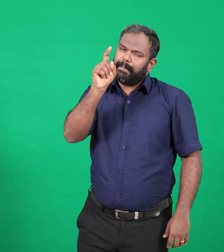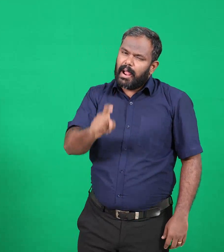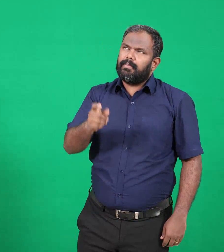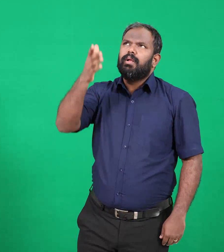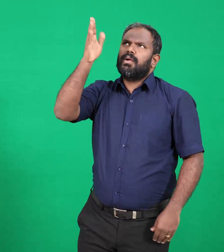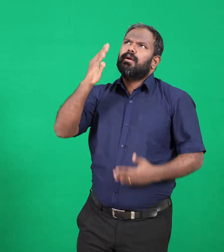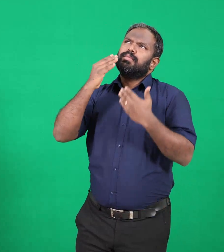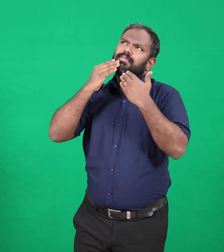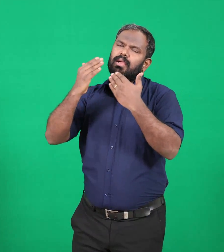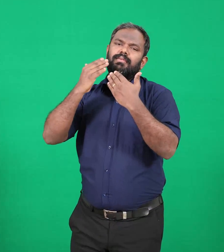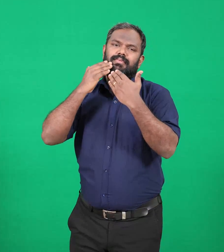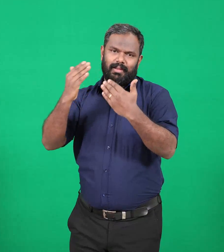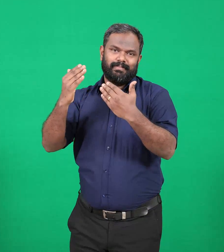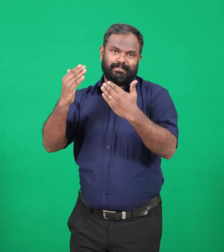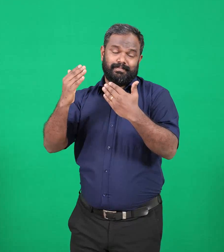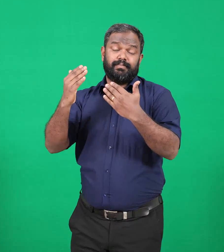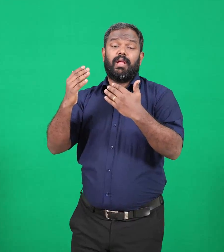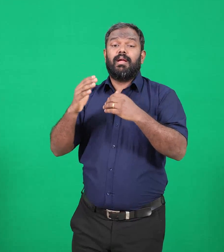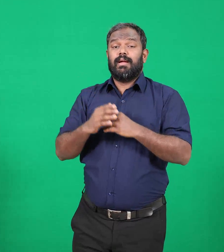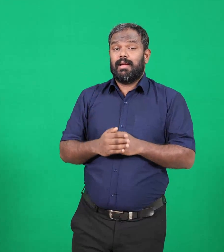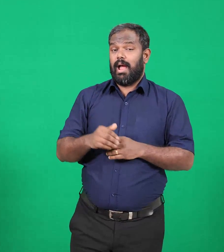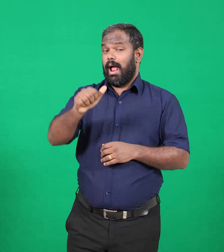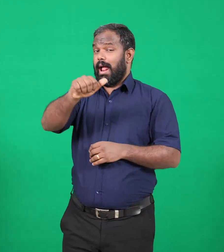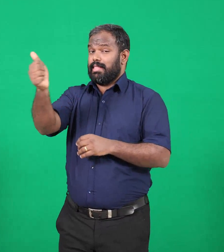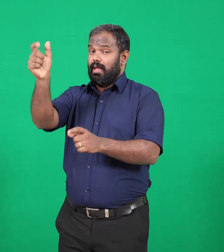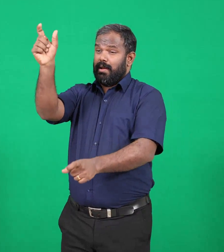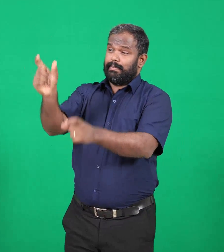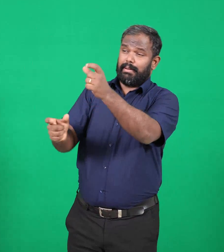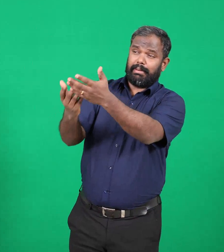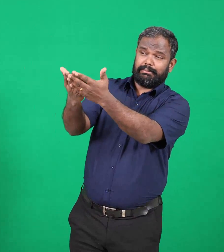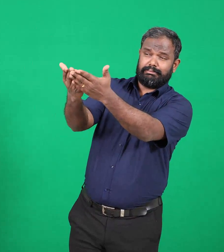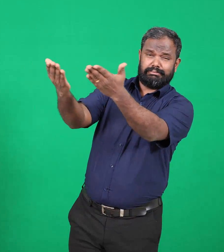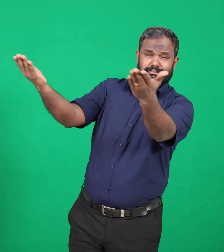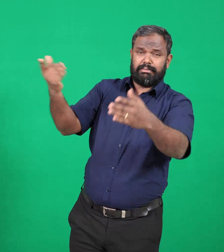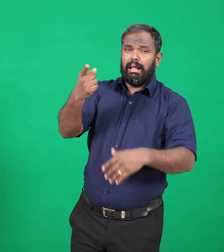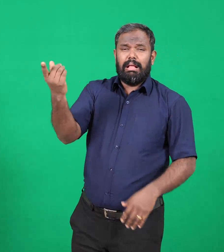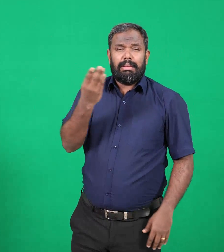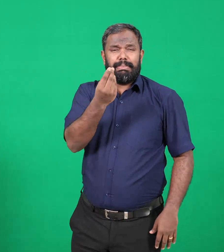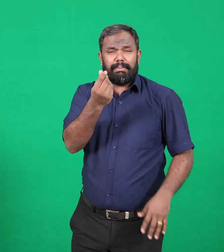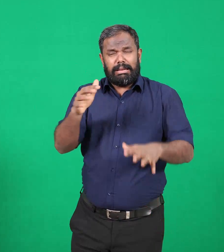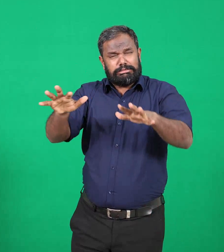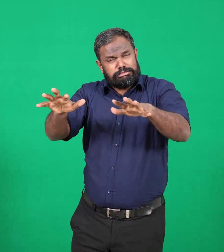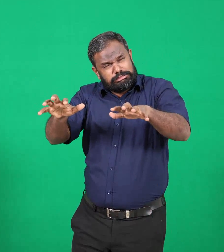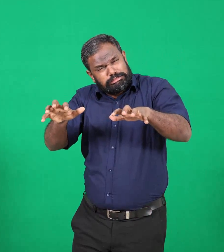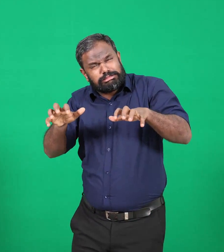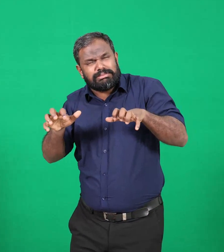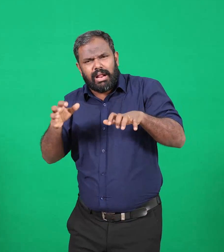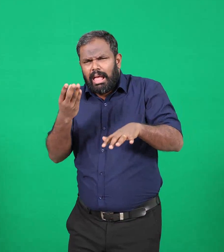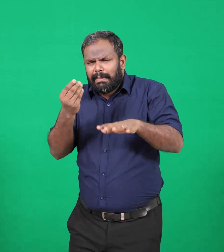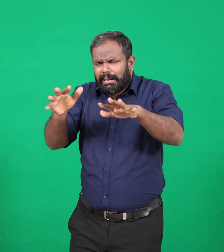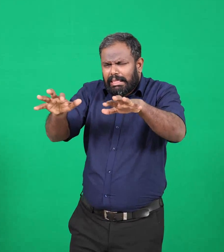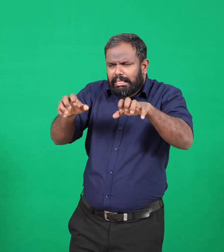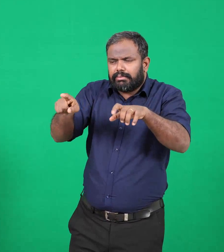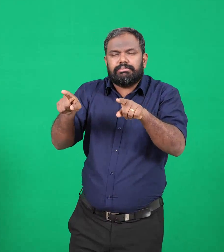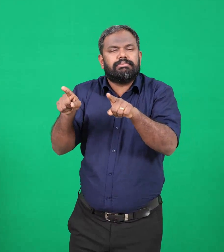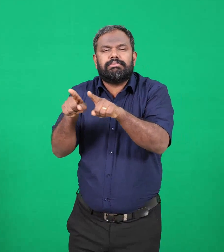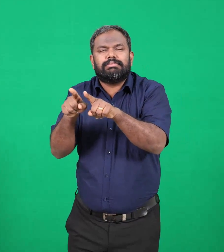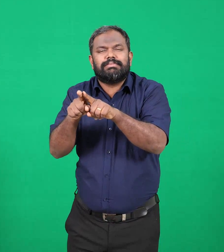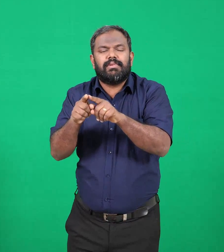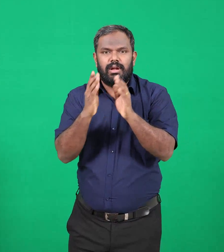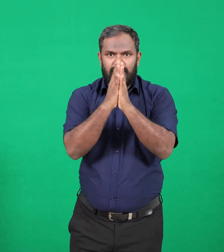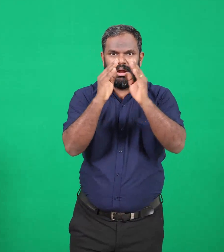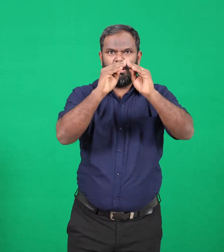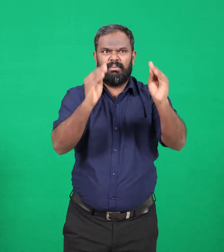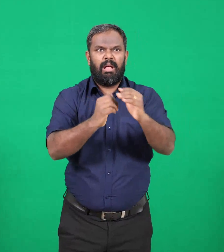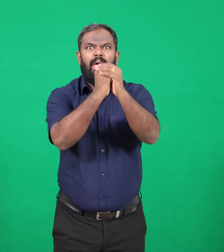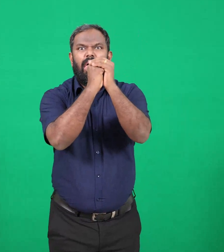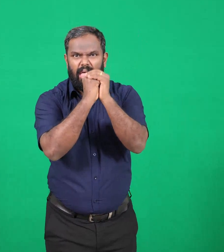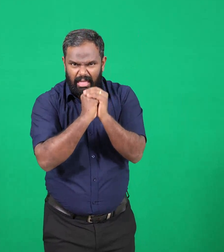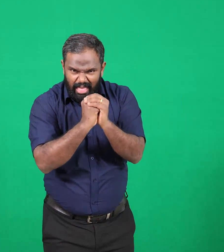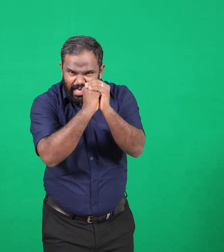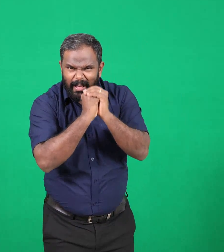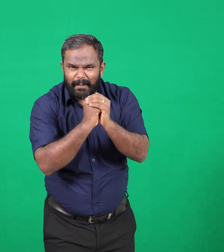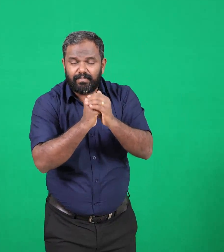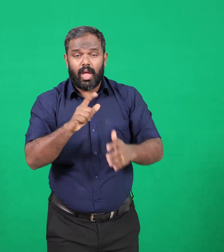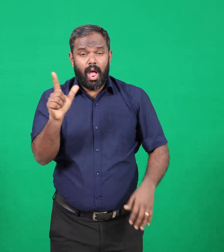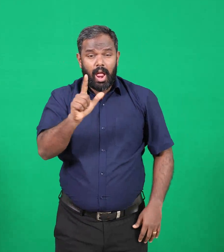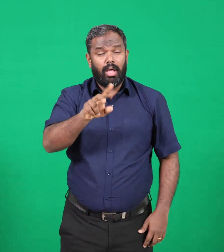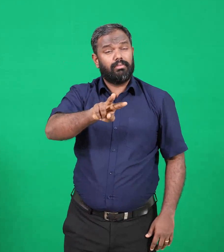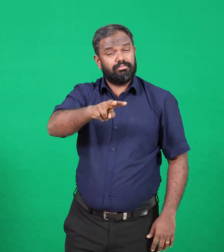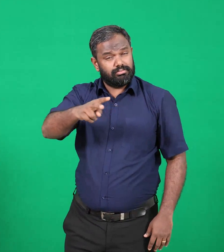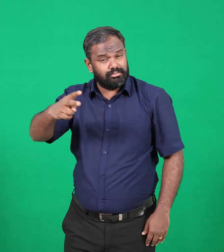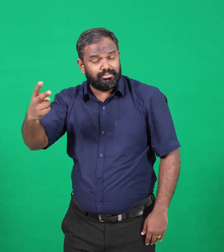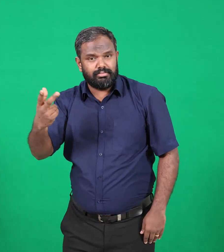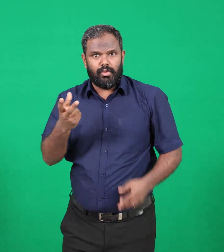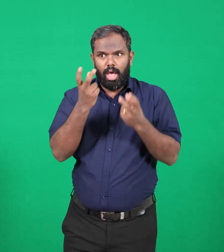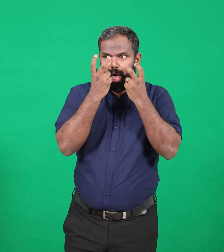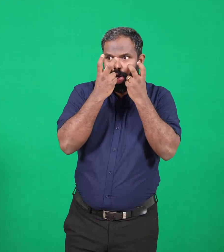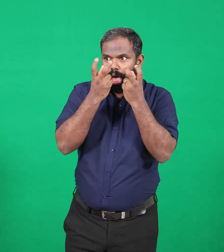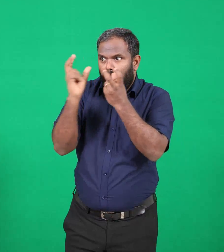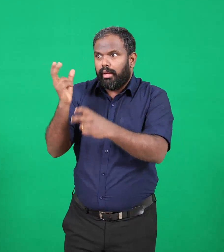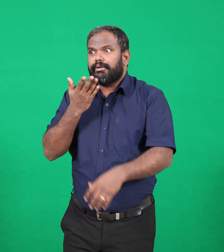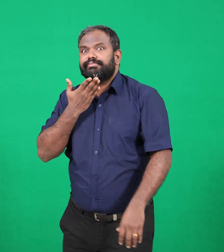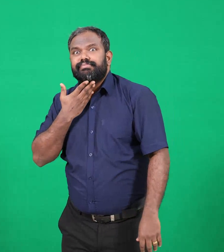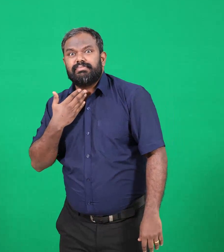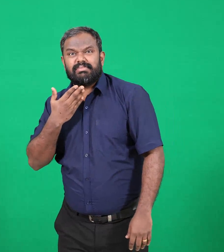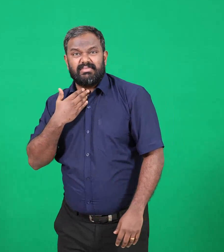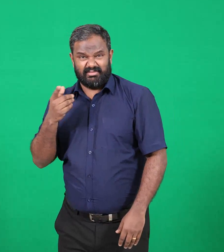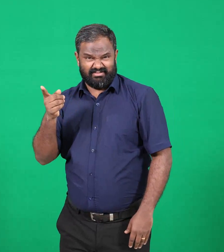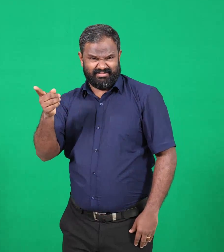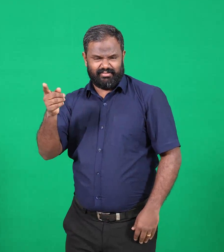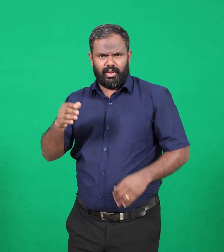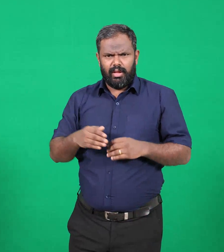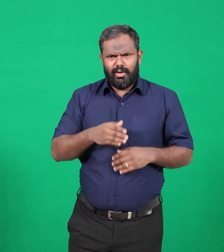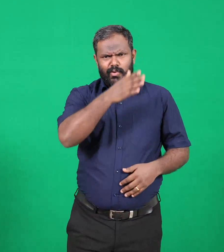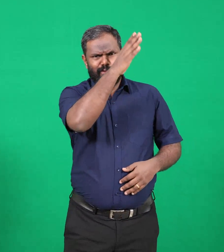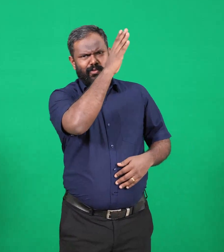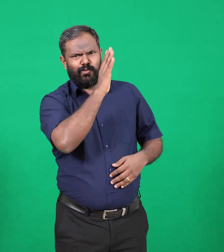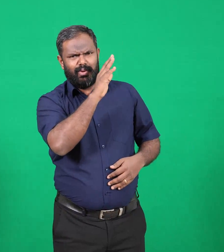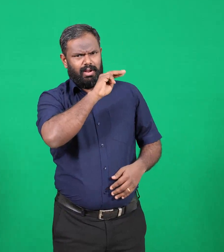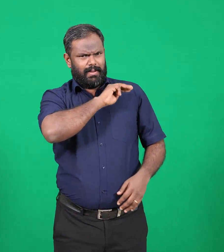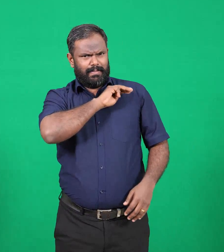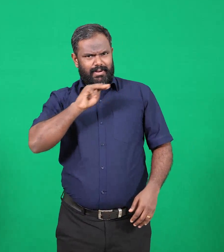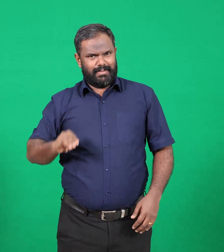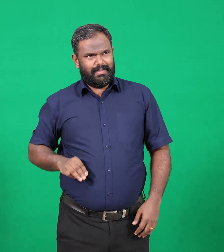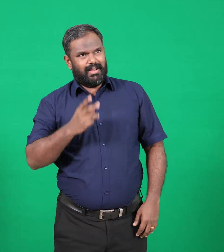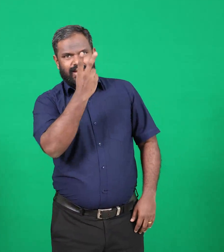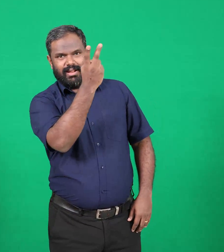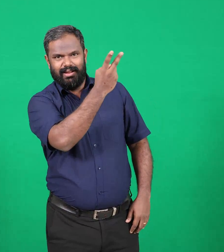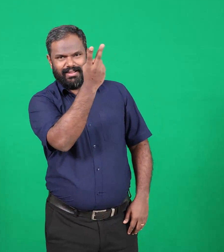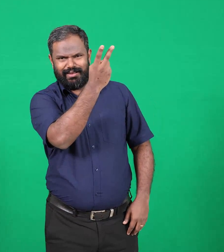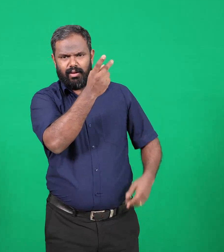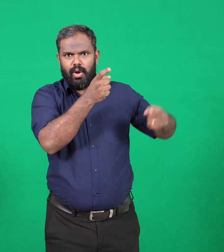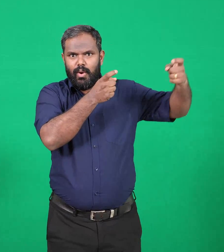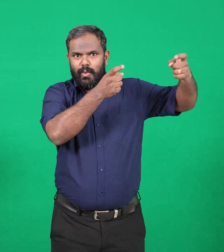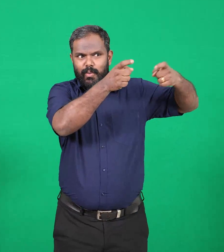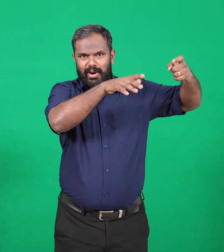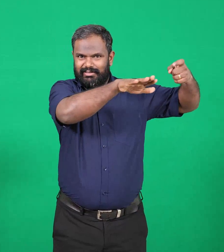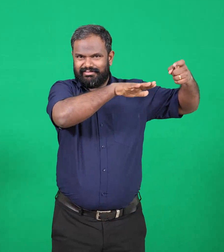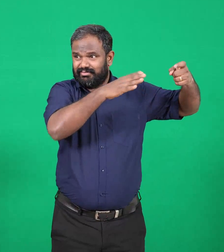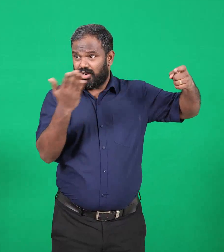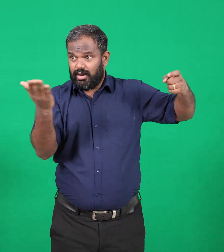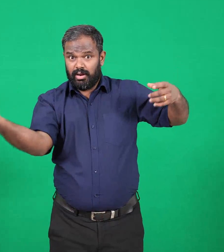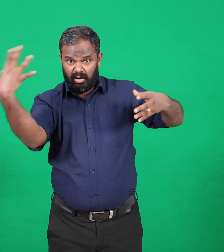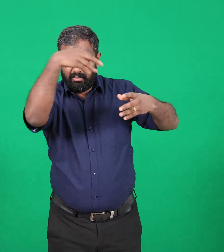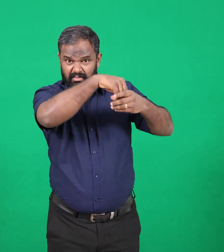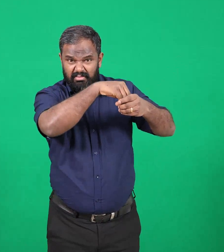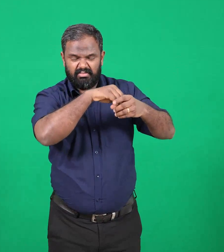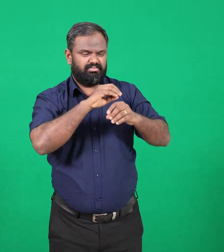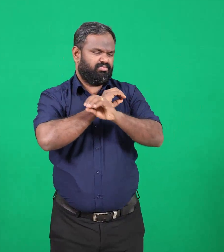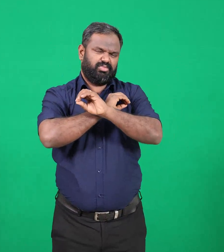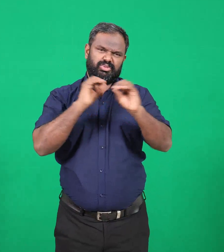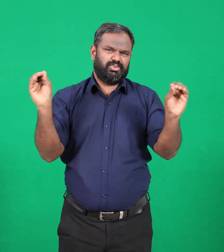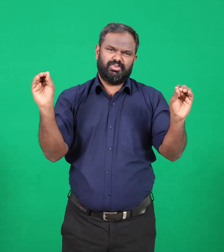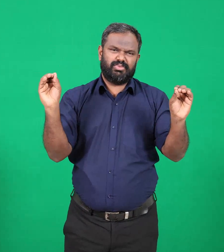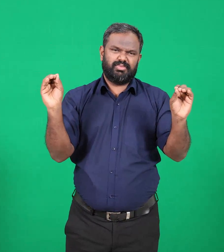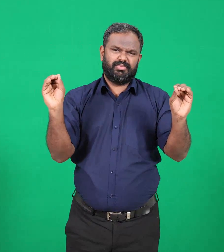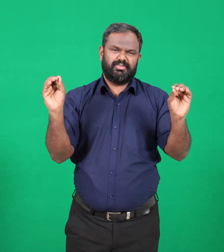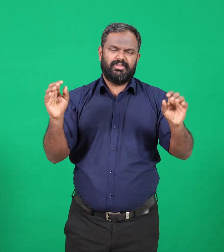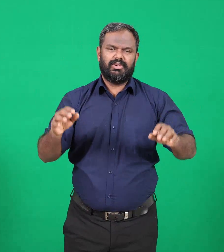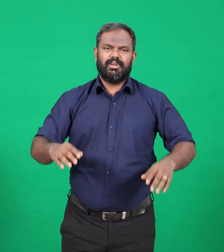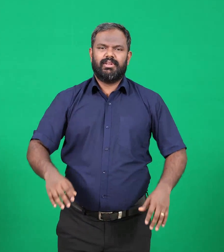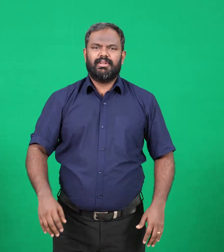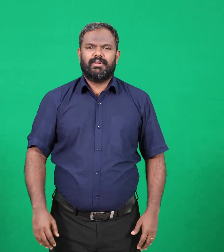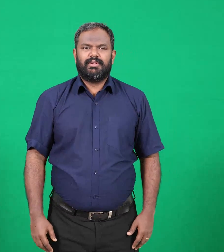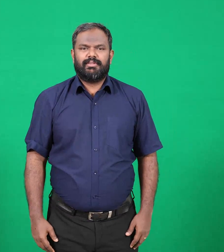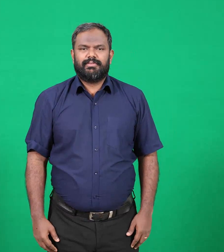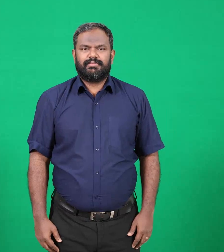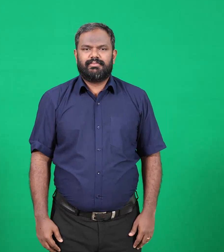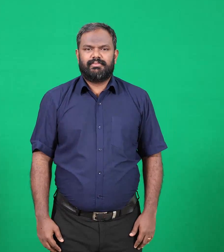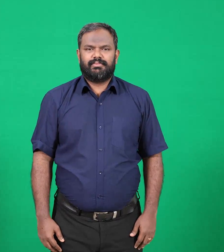For of this you can be sure: No immoral, impure, or greedy person (that is, an idolater), has any inheritance in the kingdom of Christ and of God.